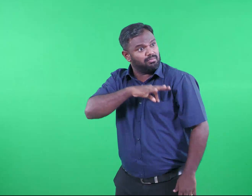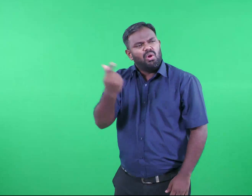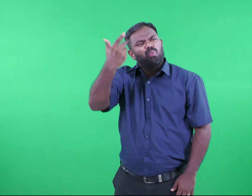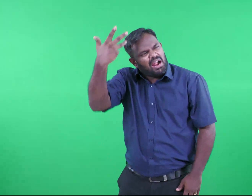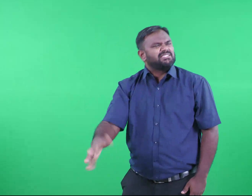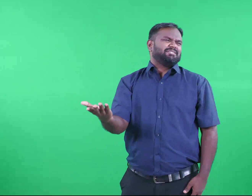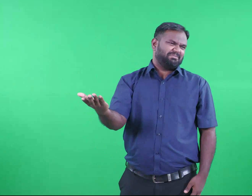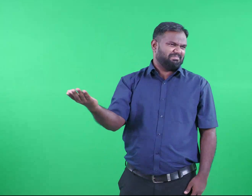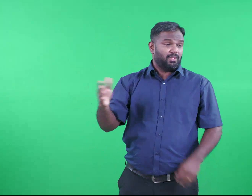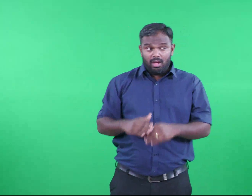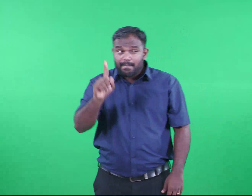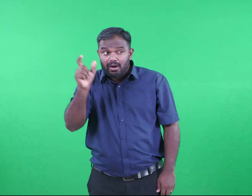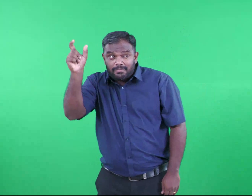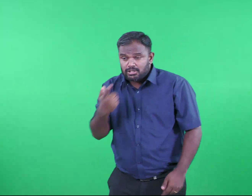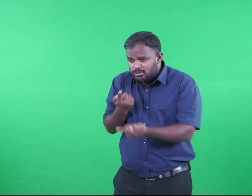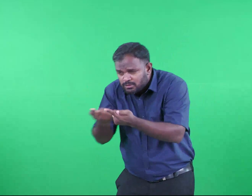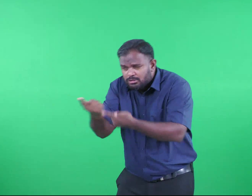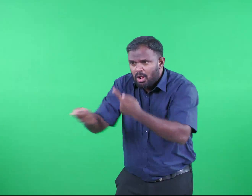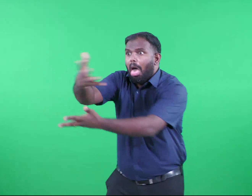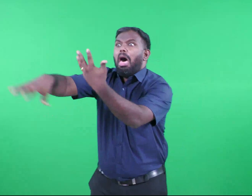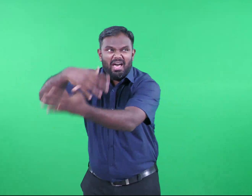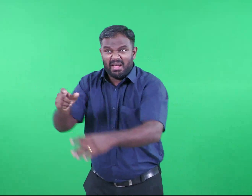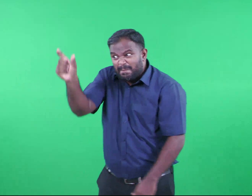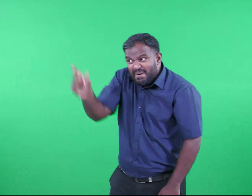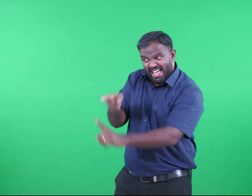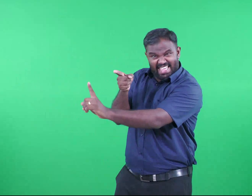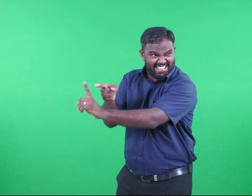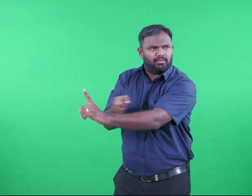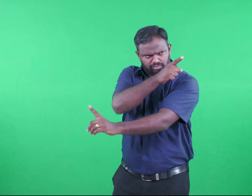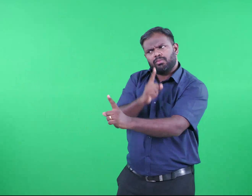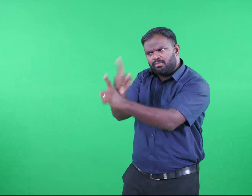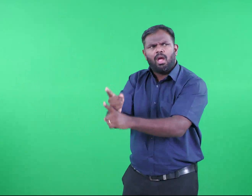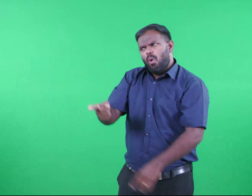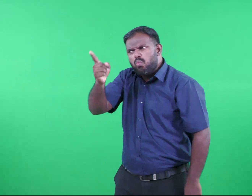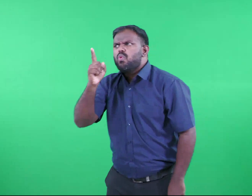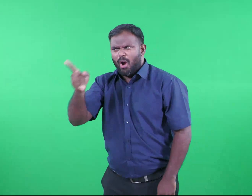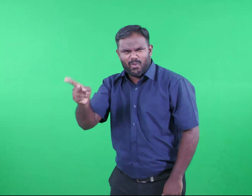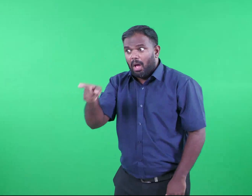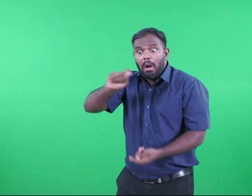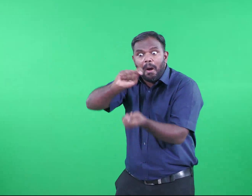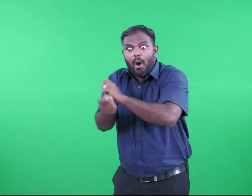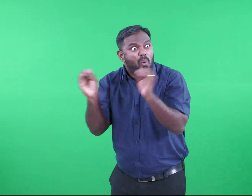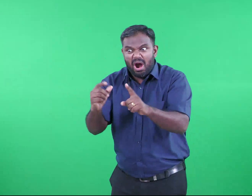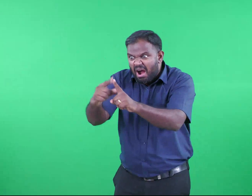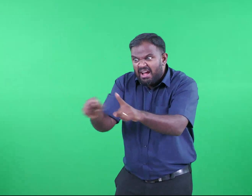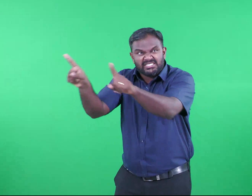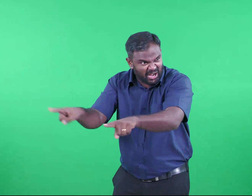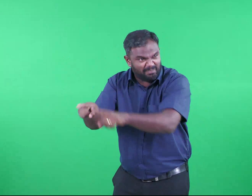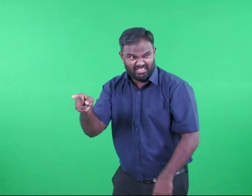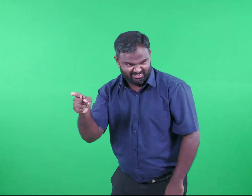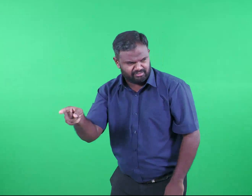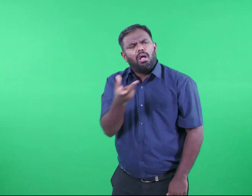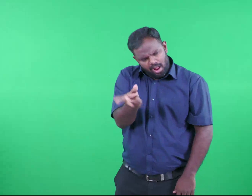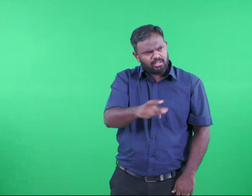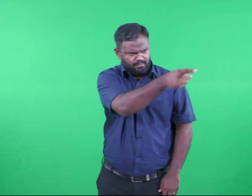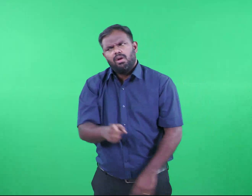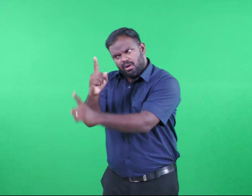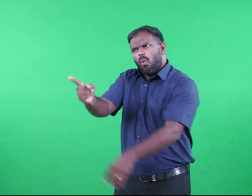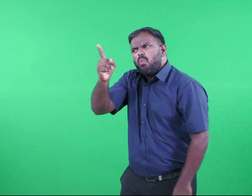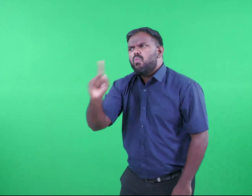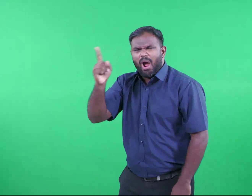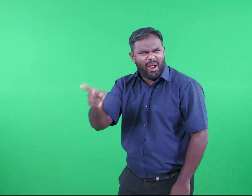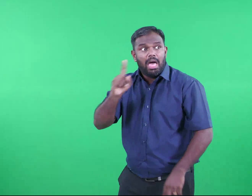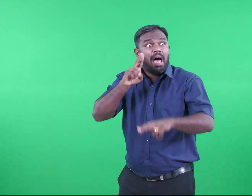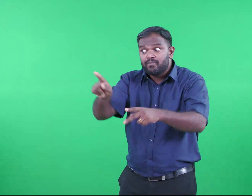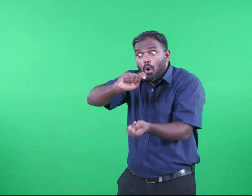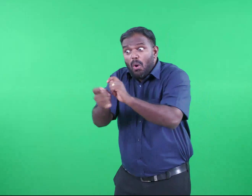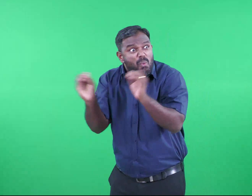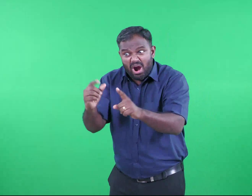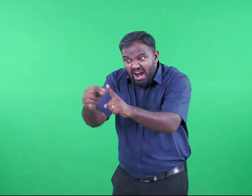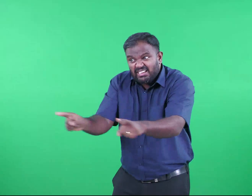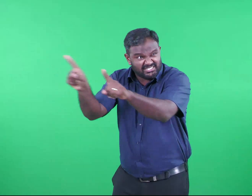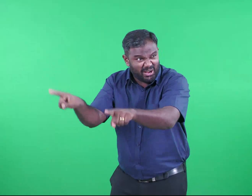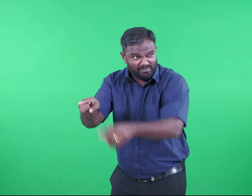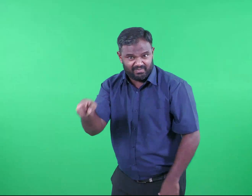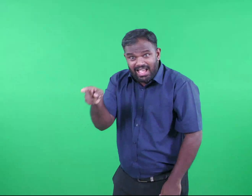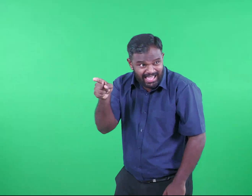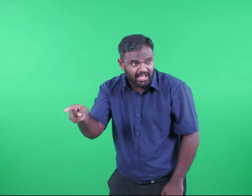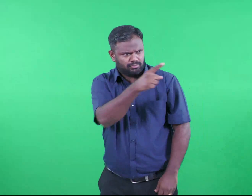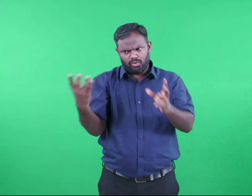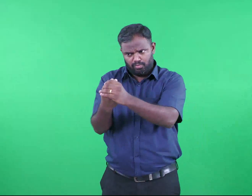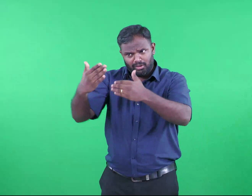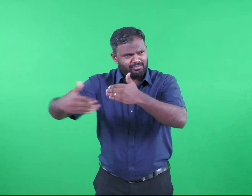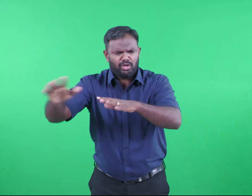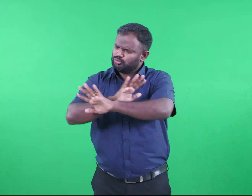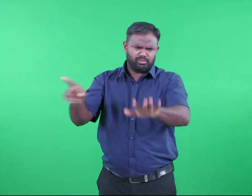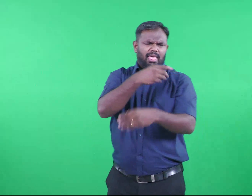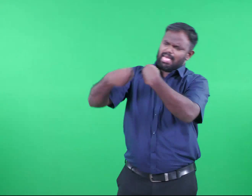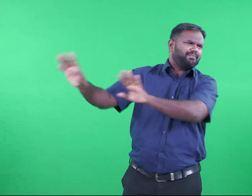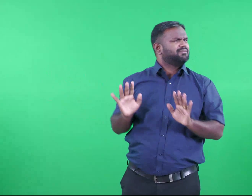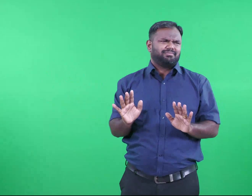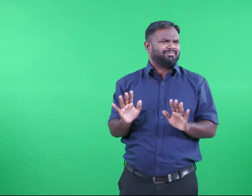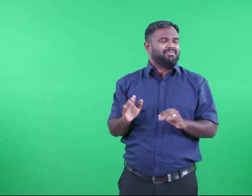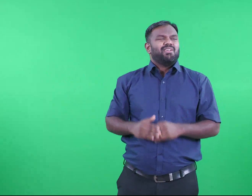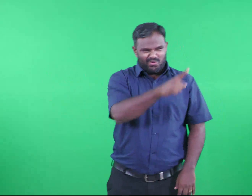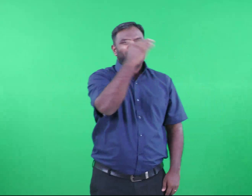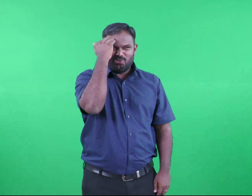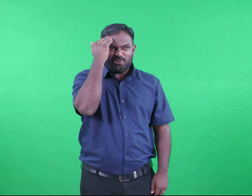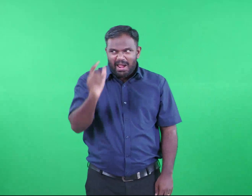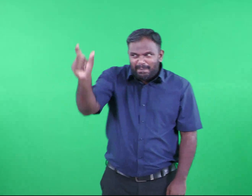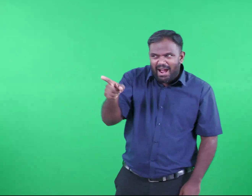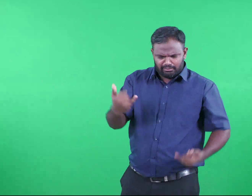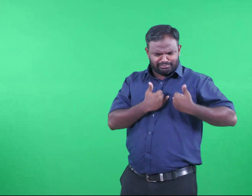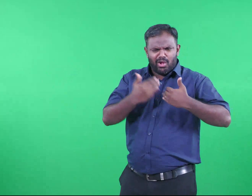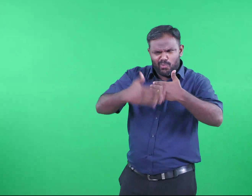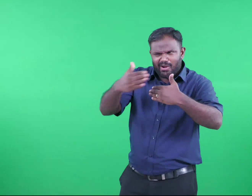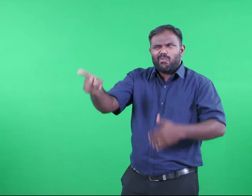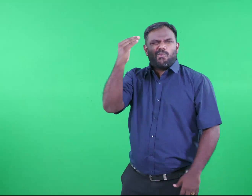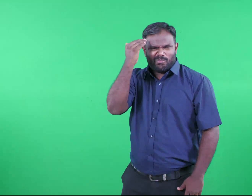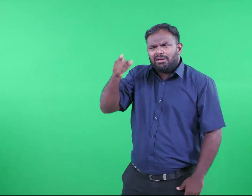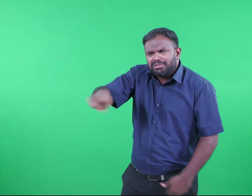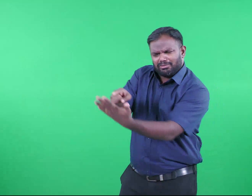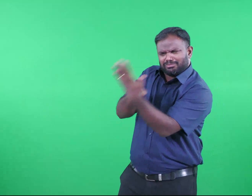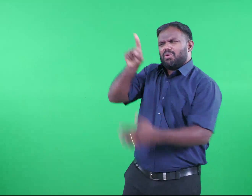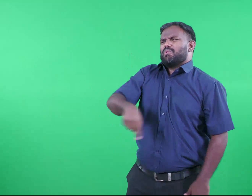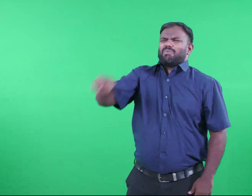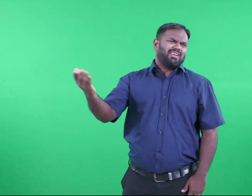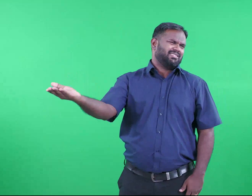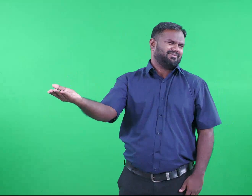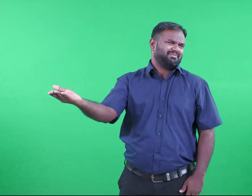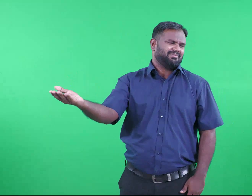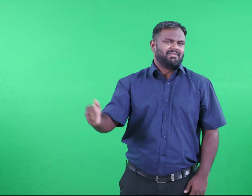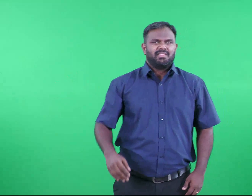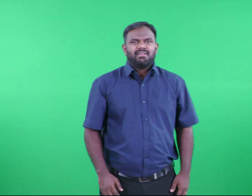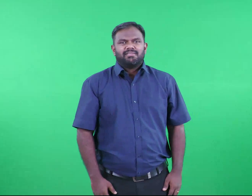Reject a divisive man after a first and second admonition, knowing that such a man is corrupt and sinful;